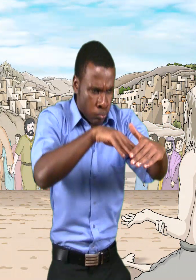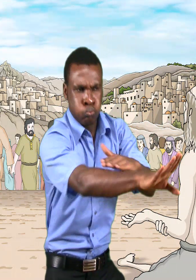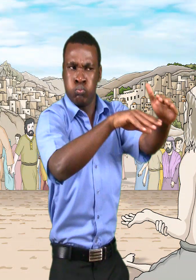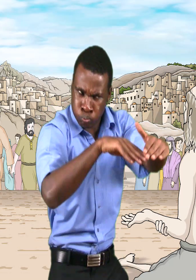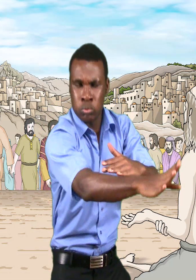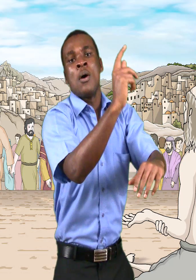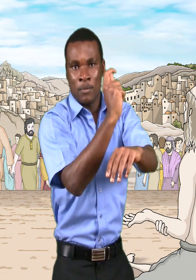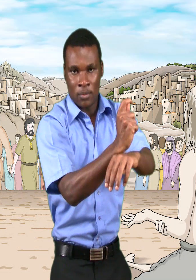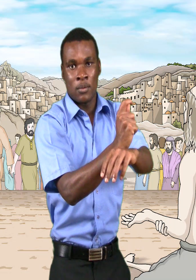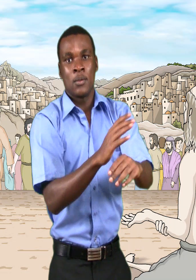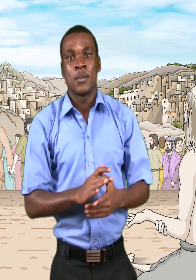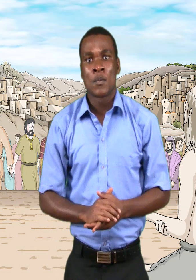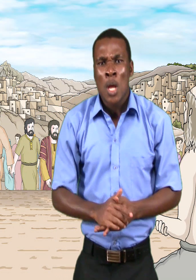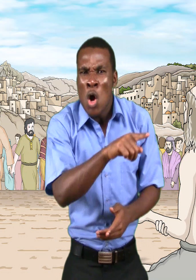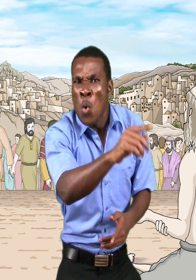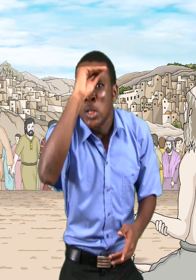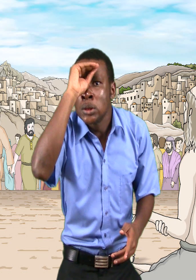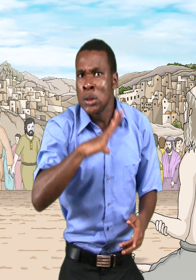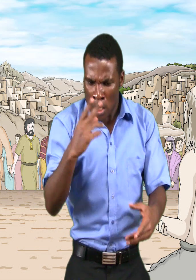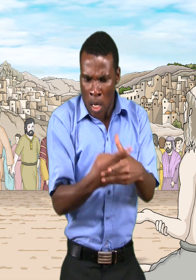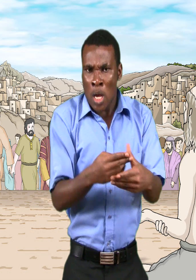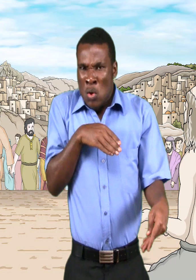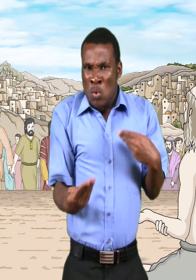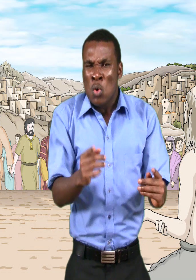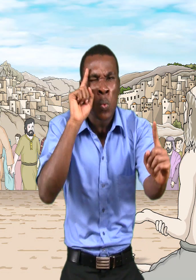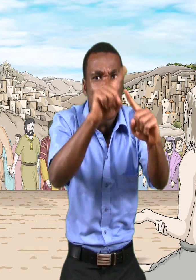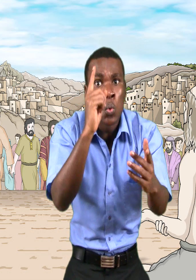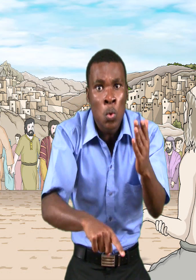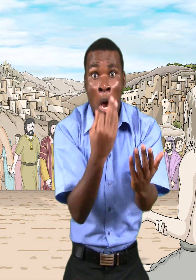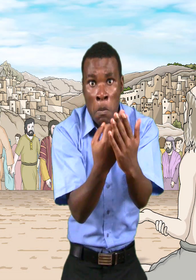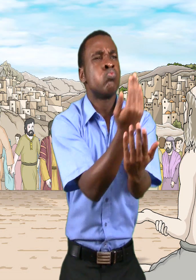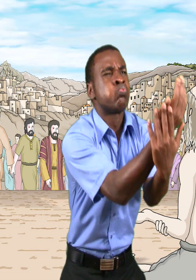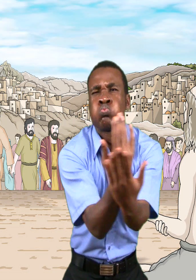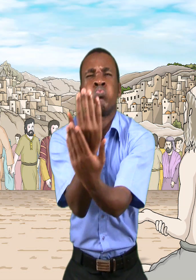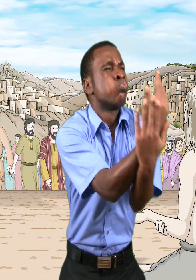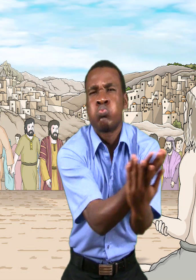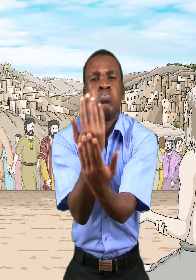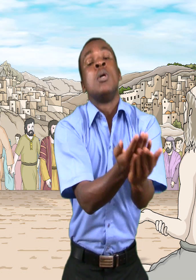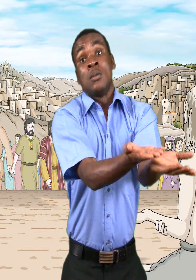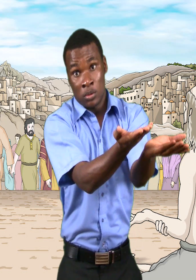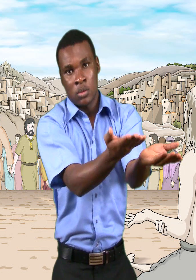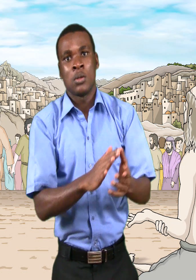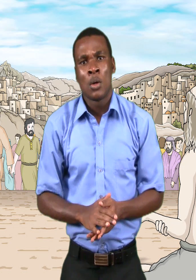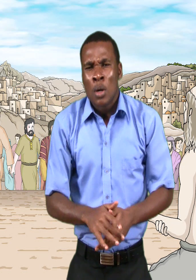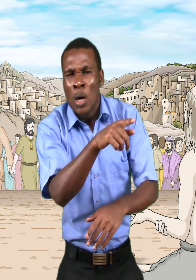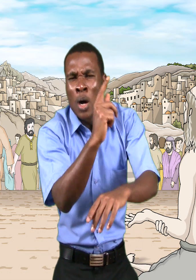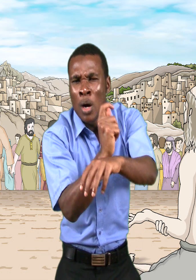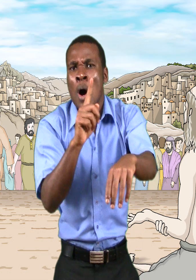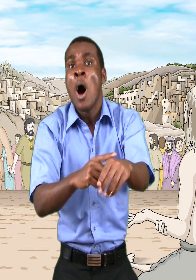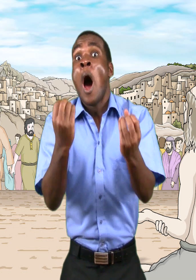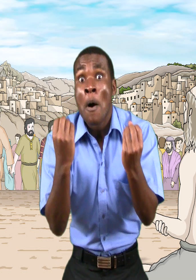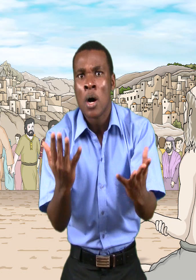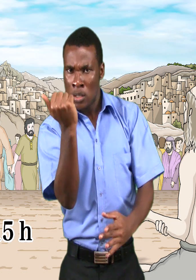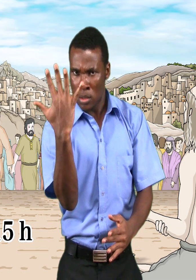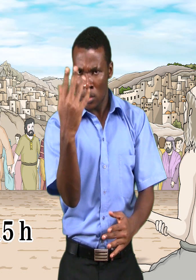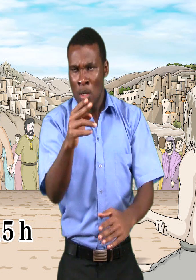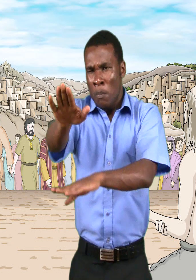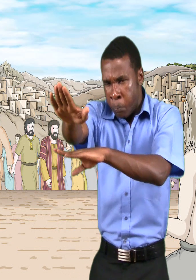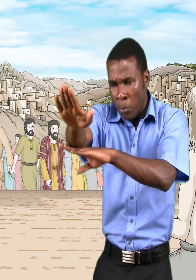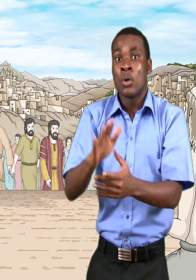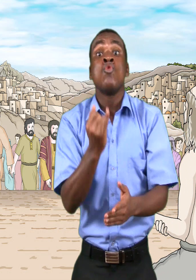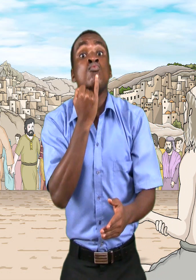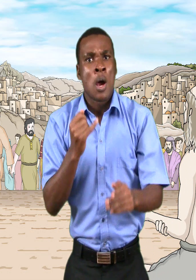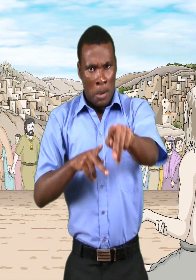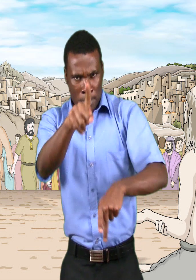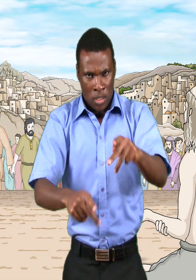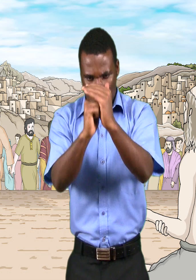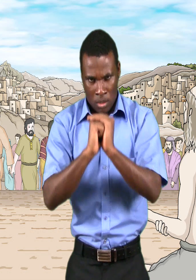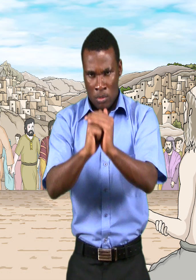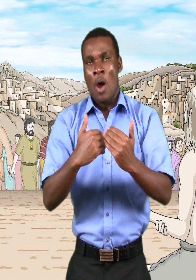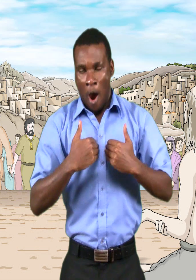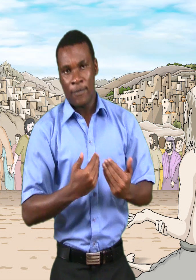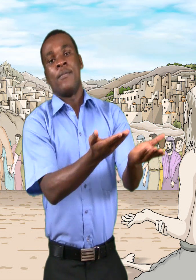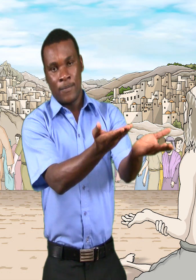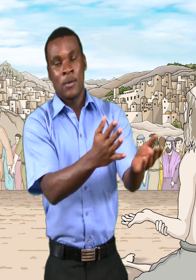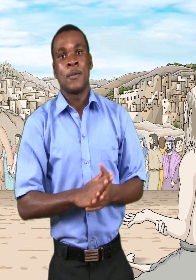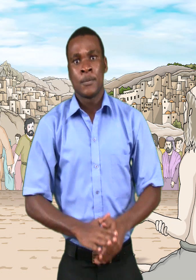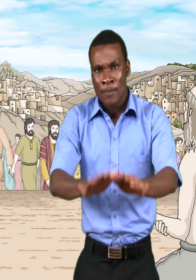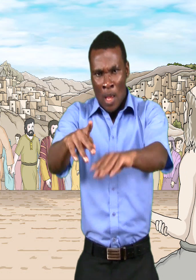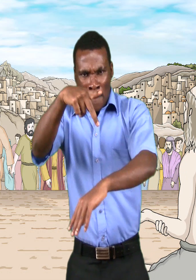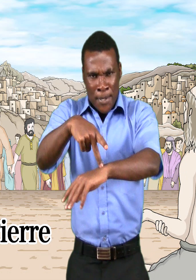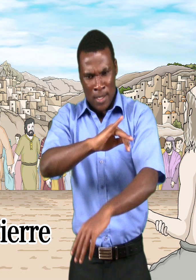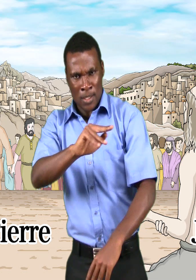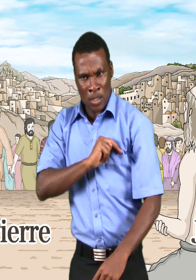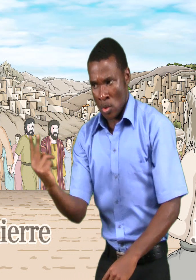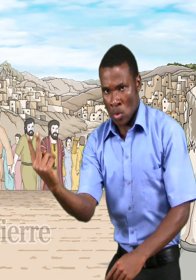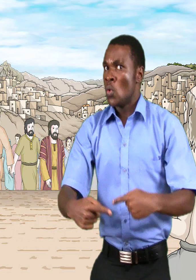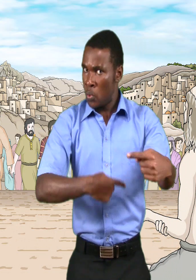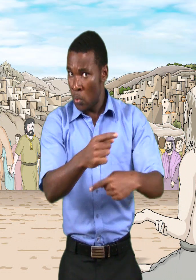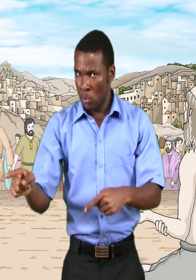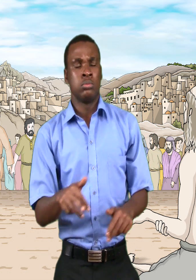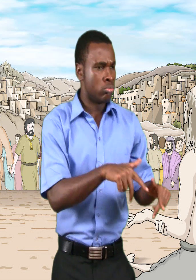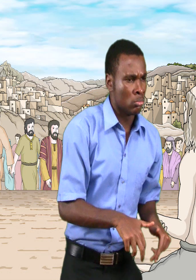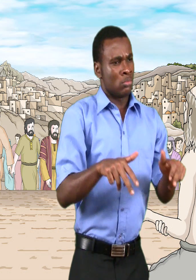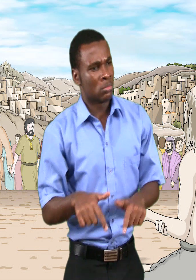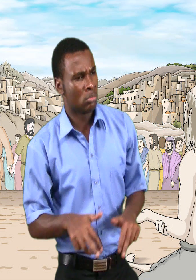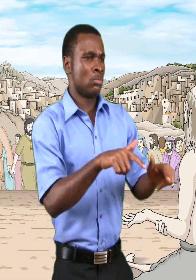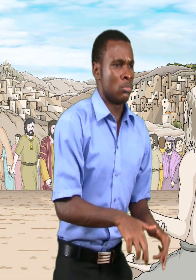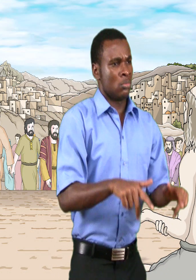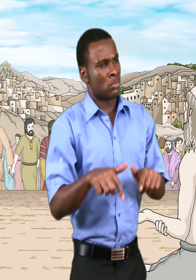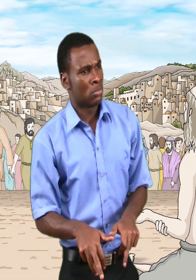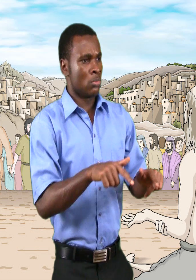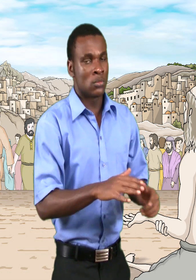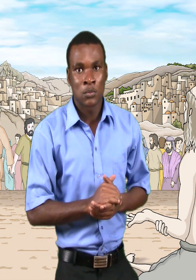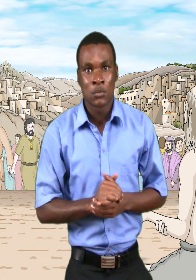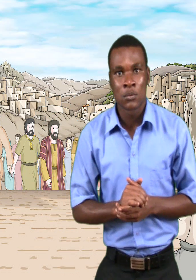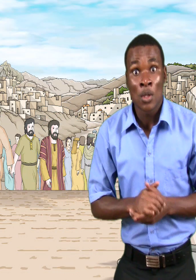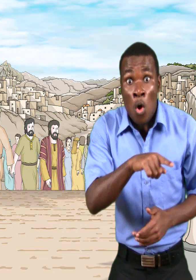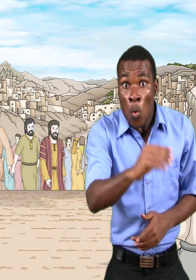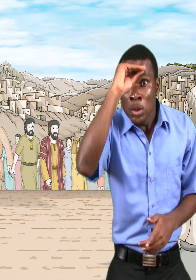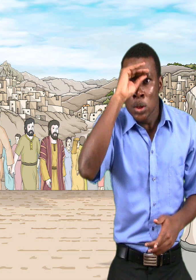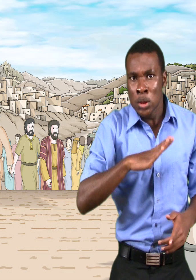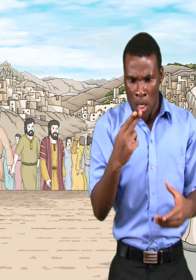When he saw Peter and John about to enter, he asked them for money.